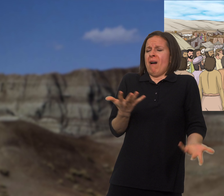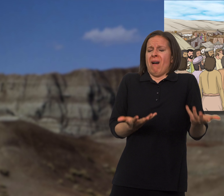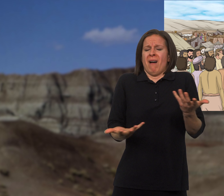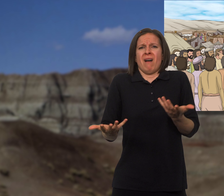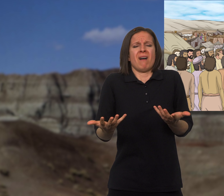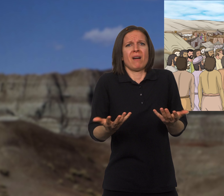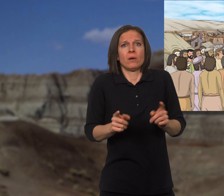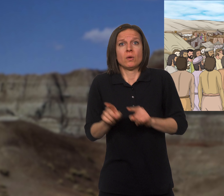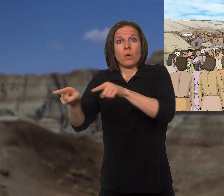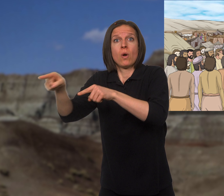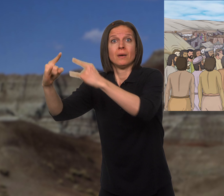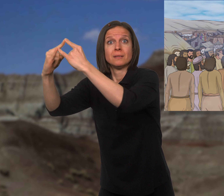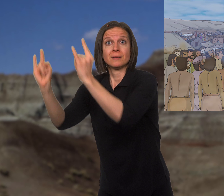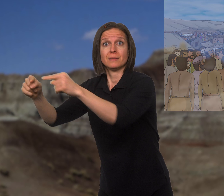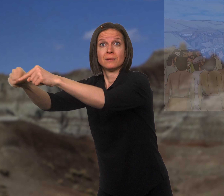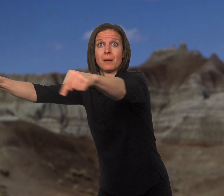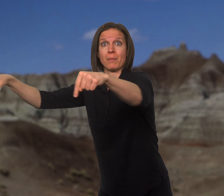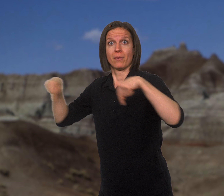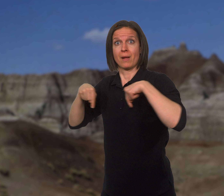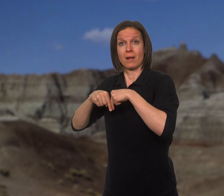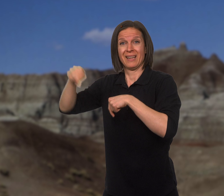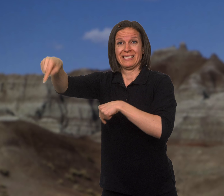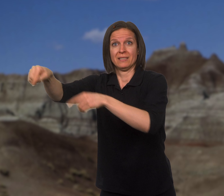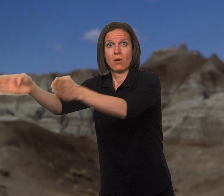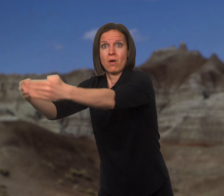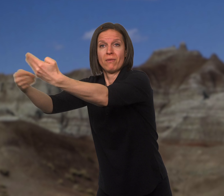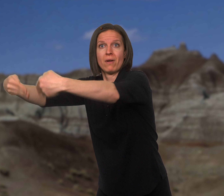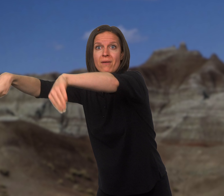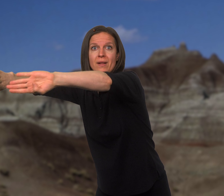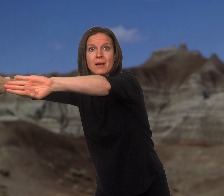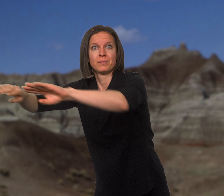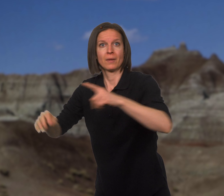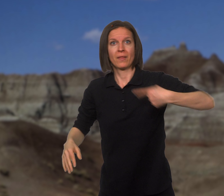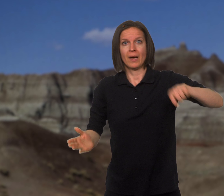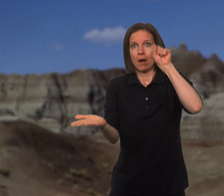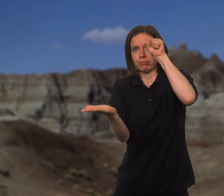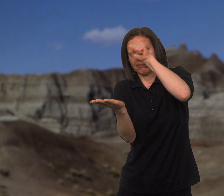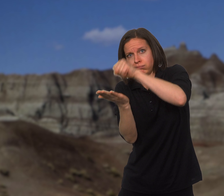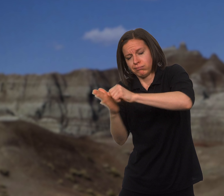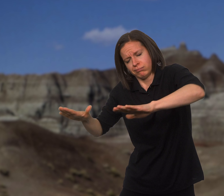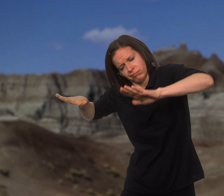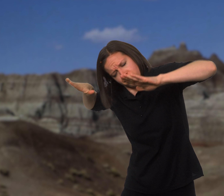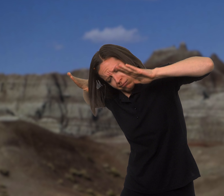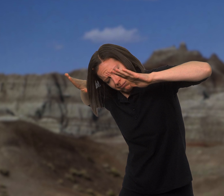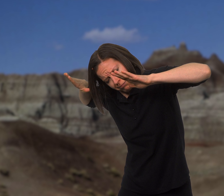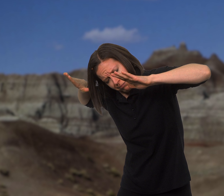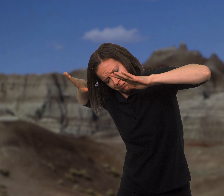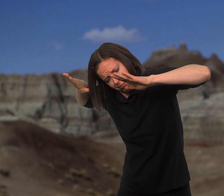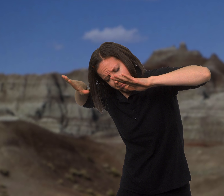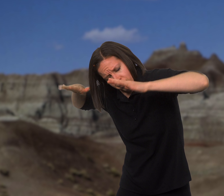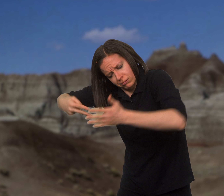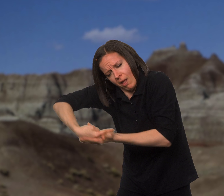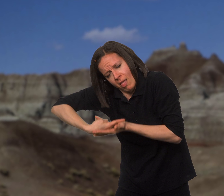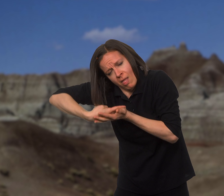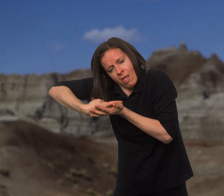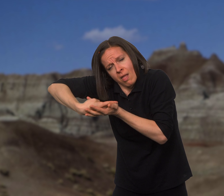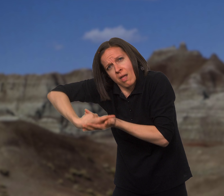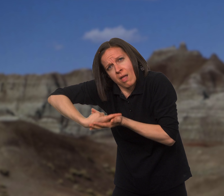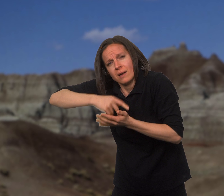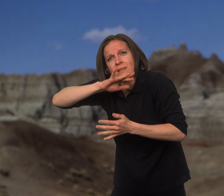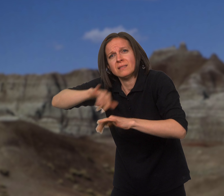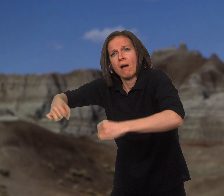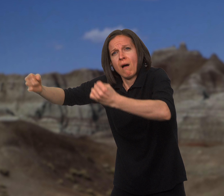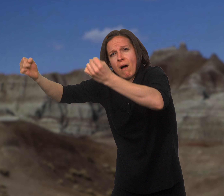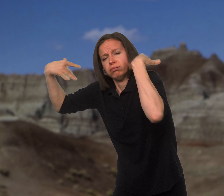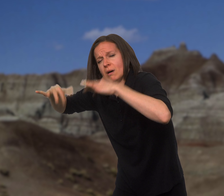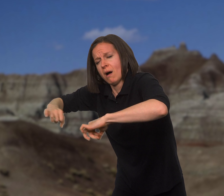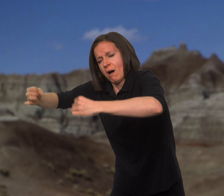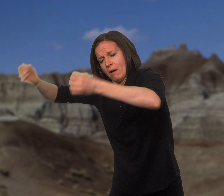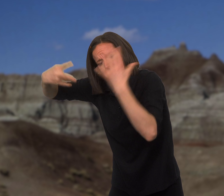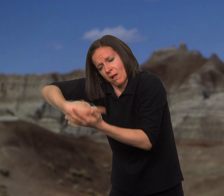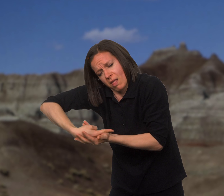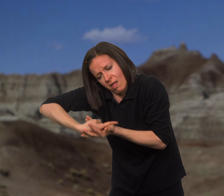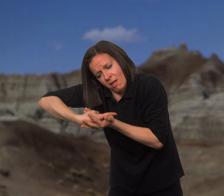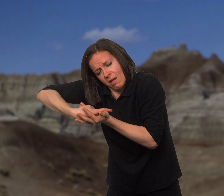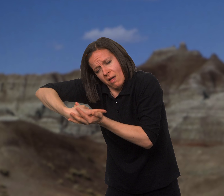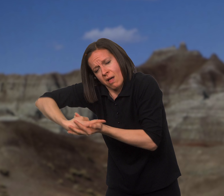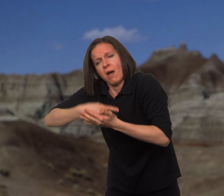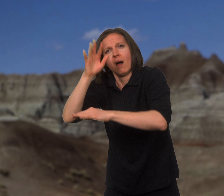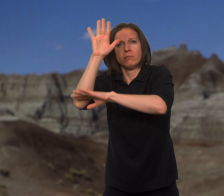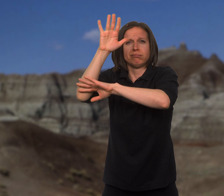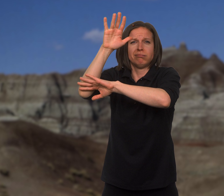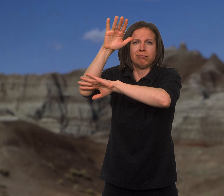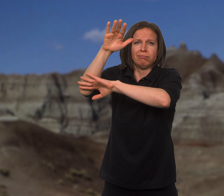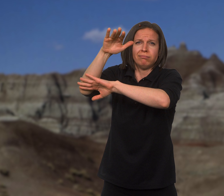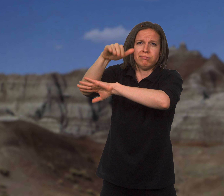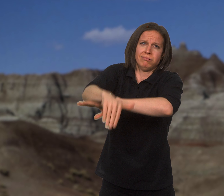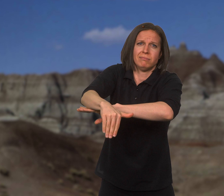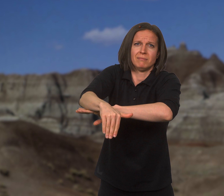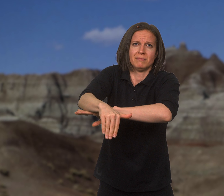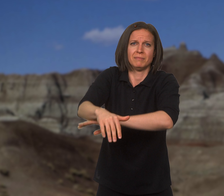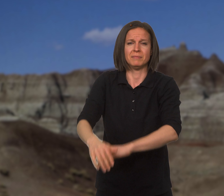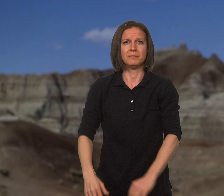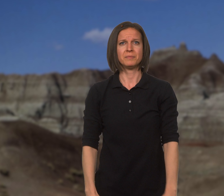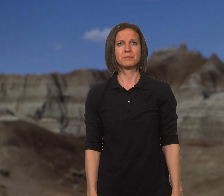and they all sprinkled dust on their heads.